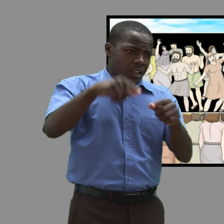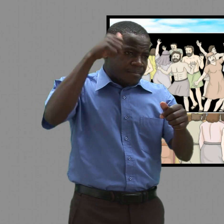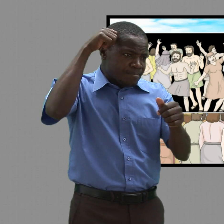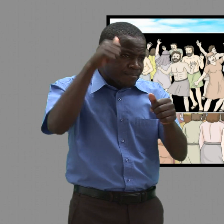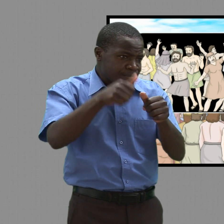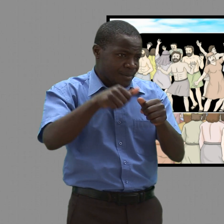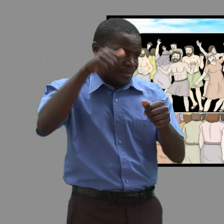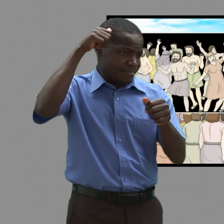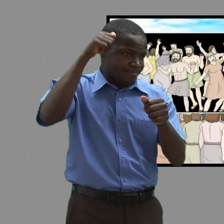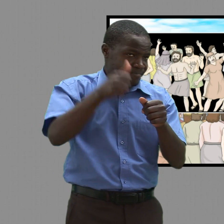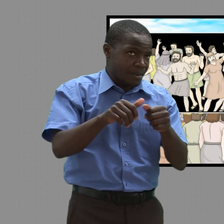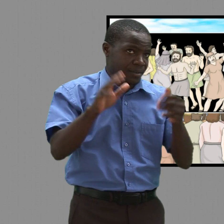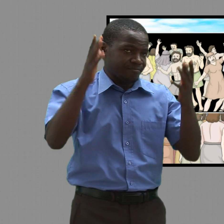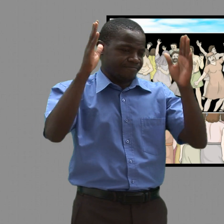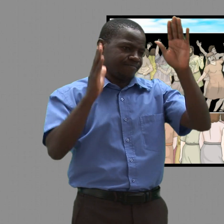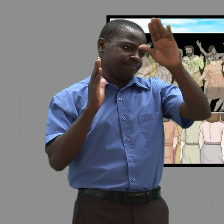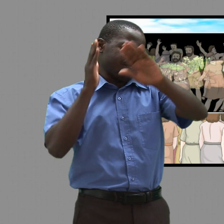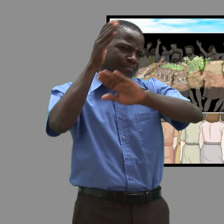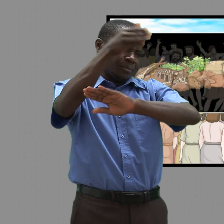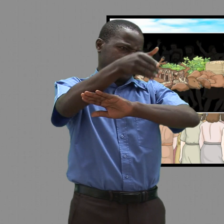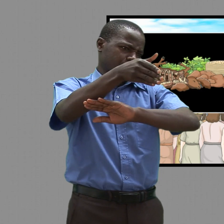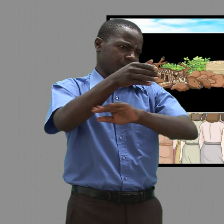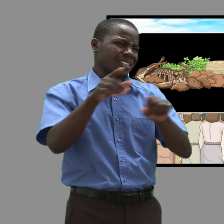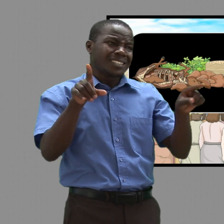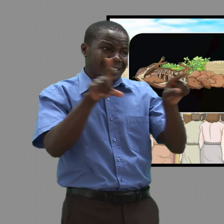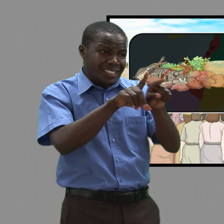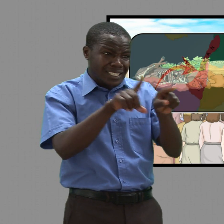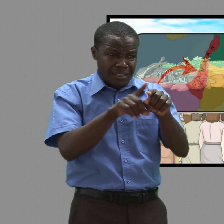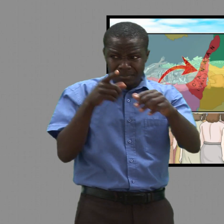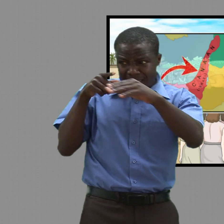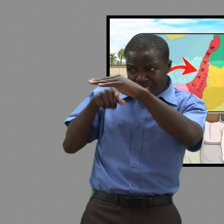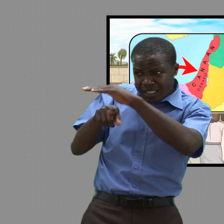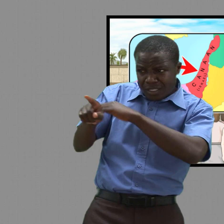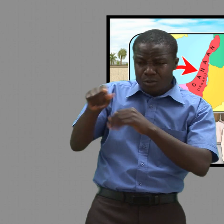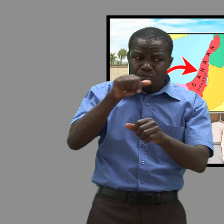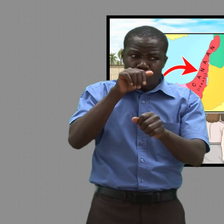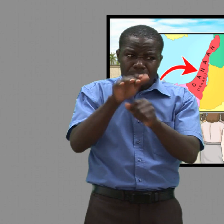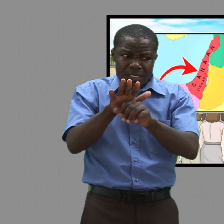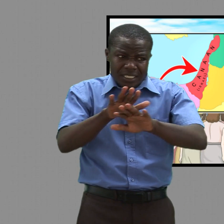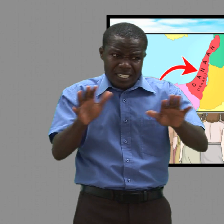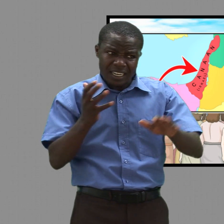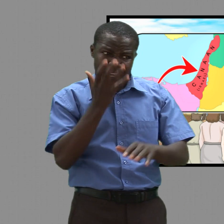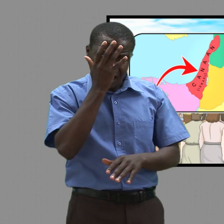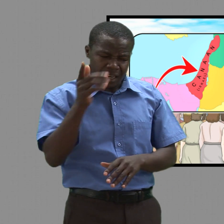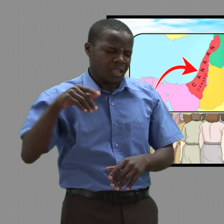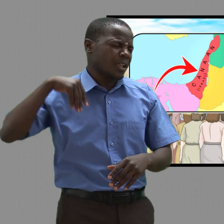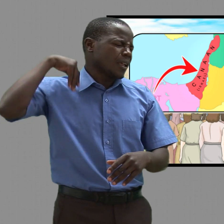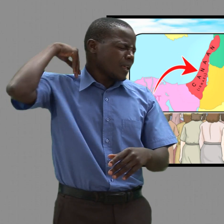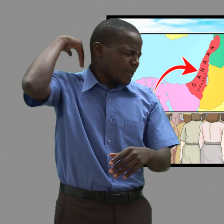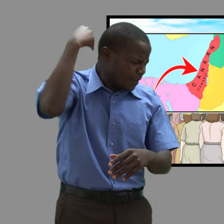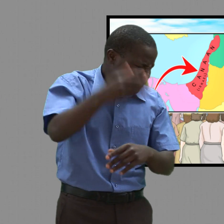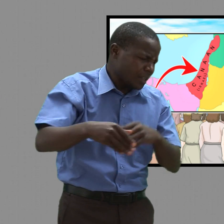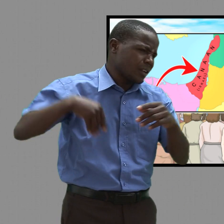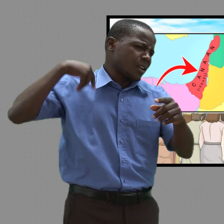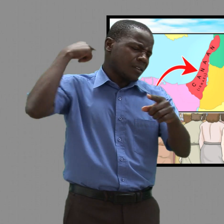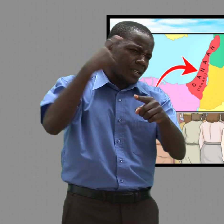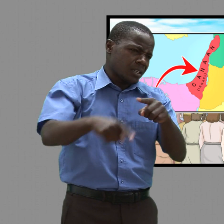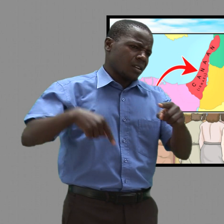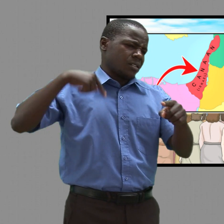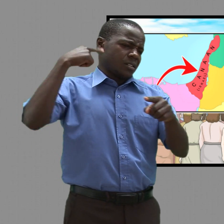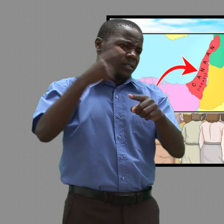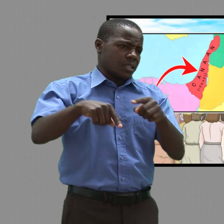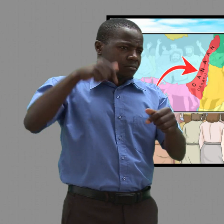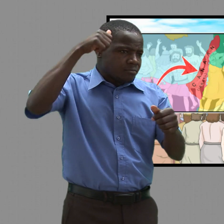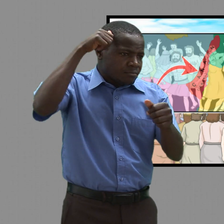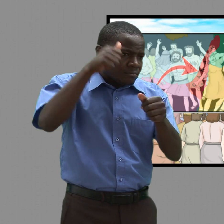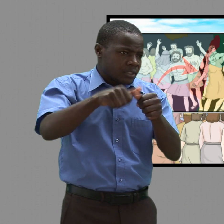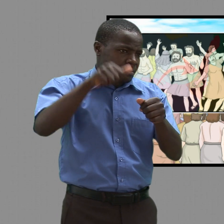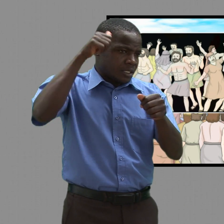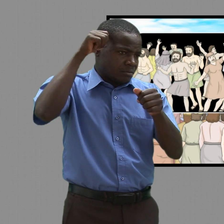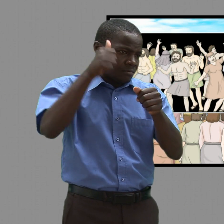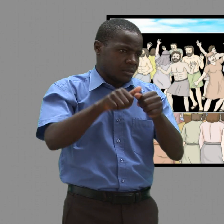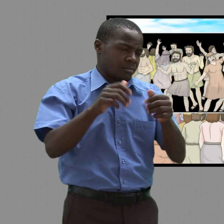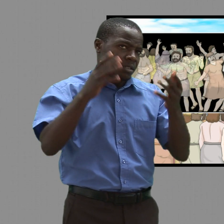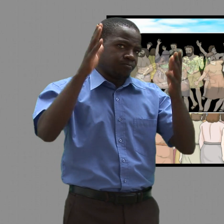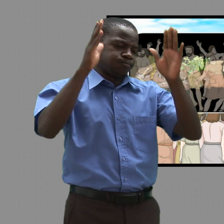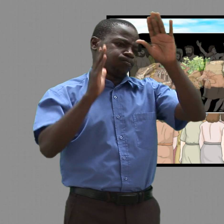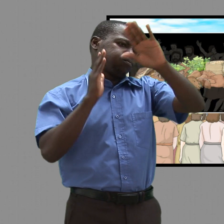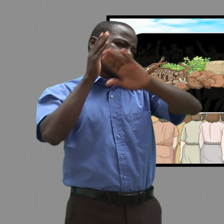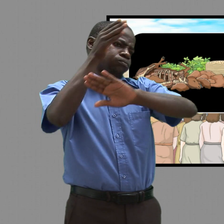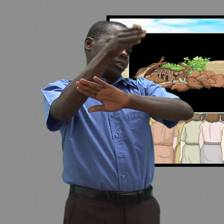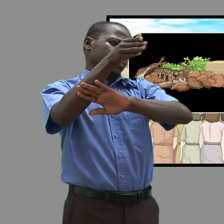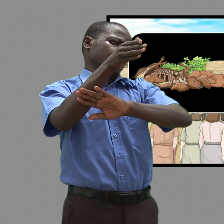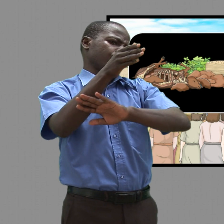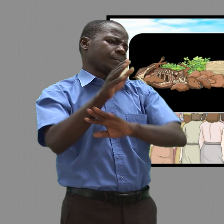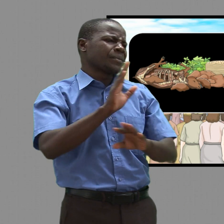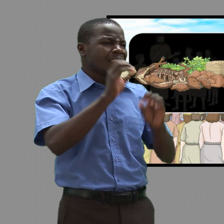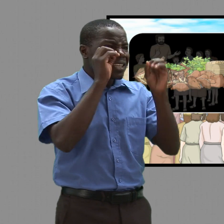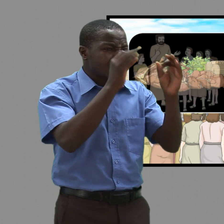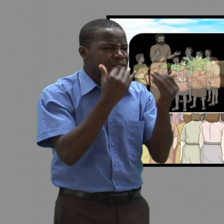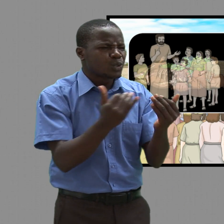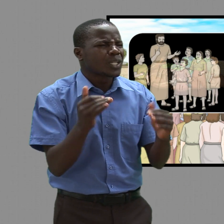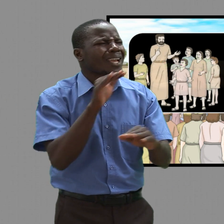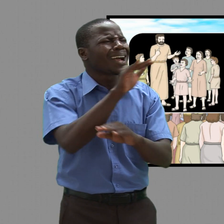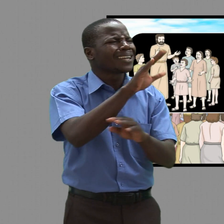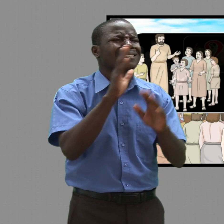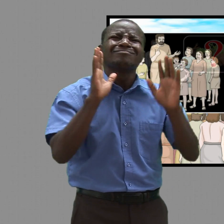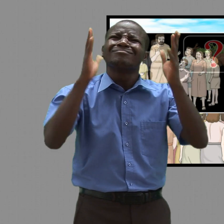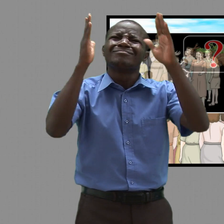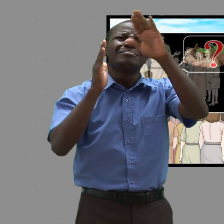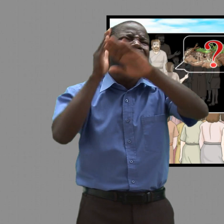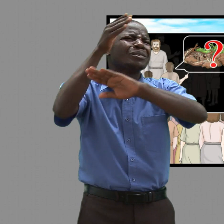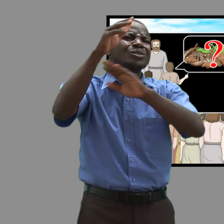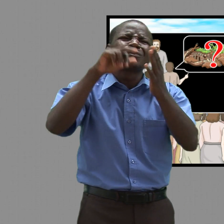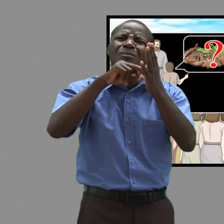When you enter the land that the LORD will give you as He promised, you are to keep this service.